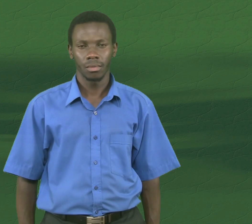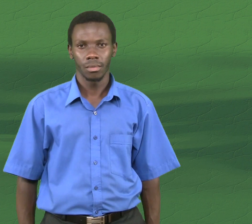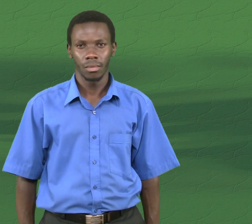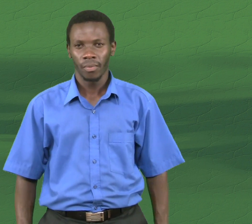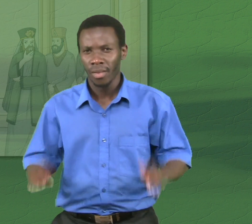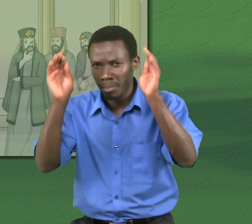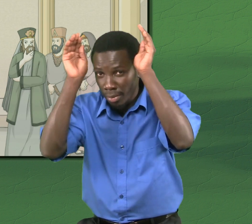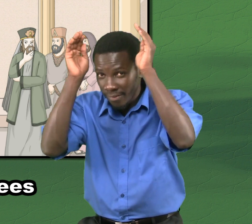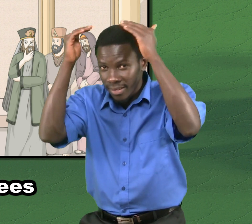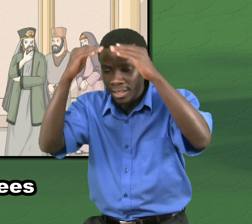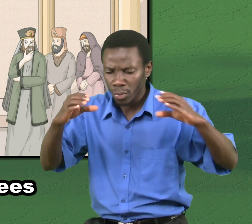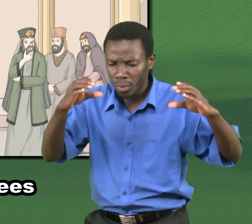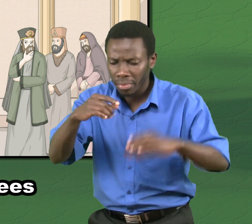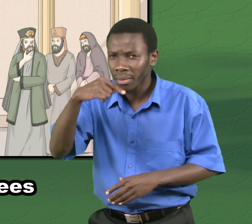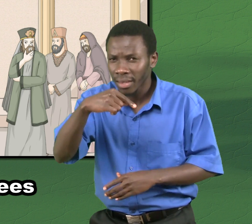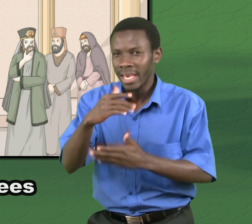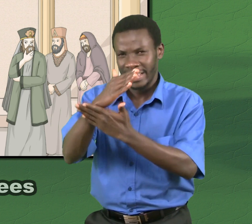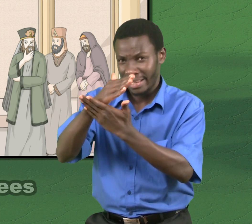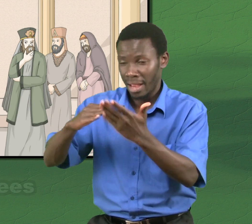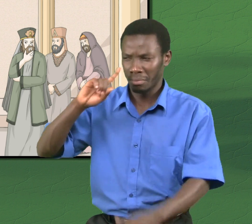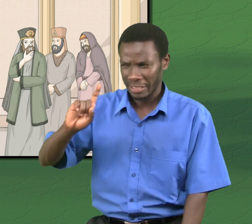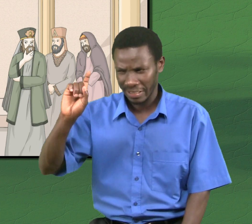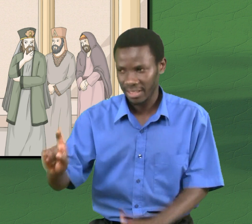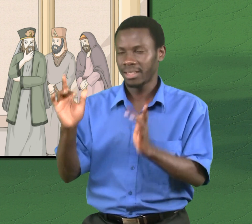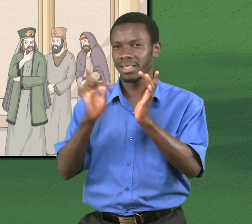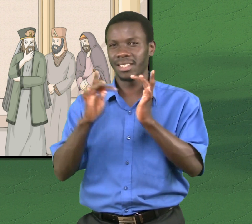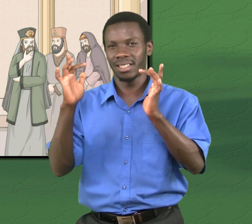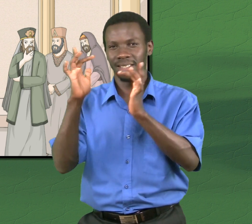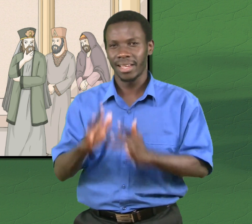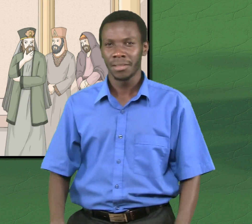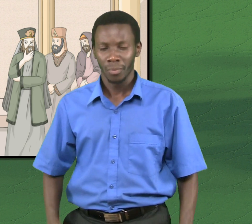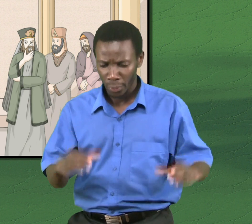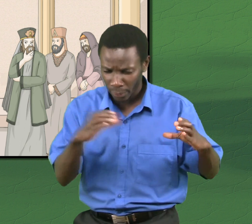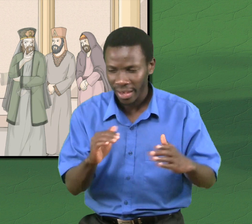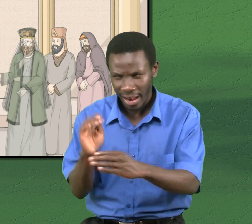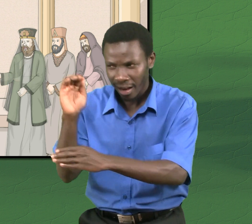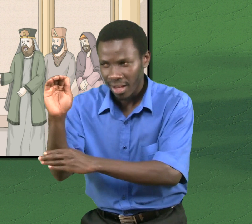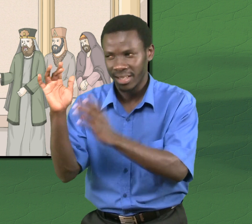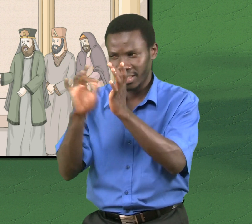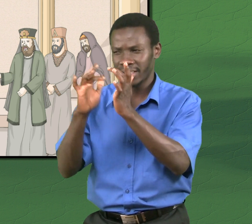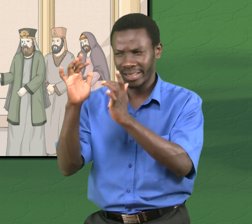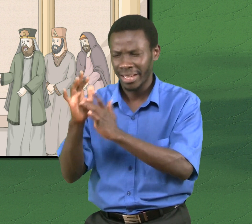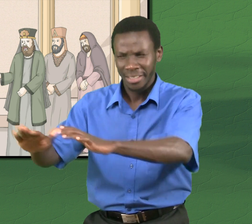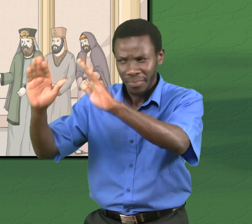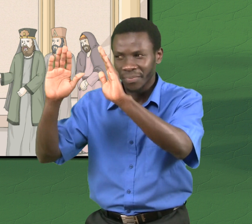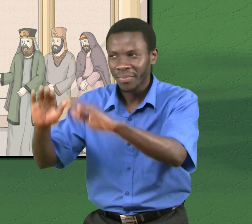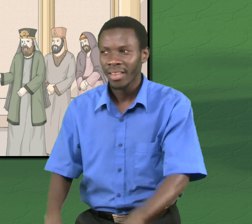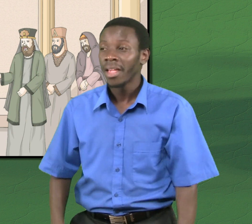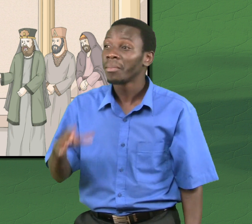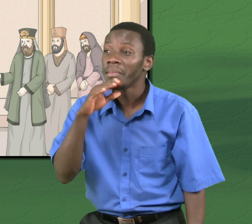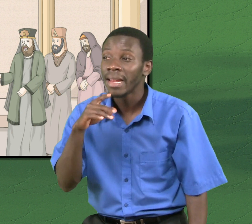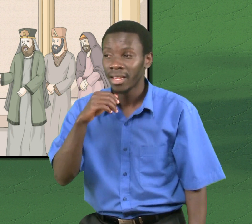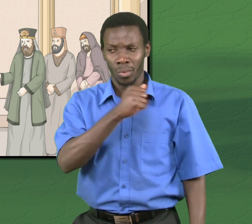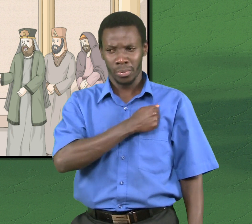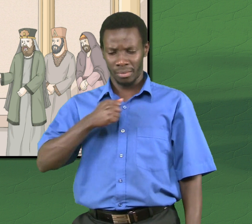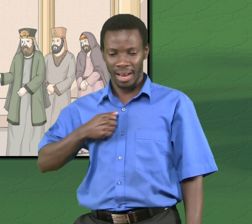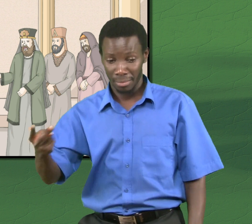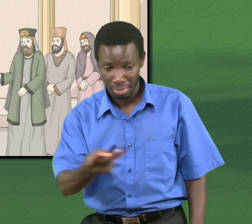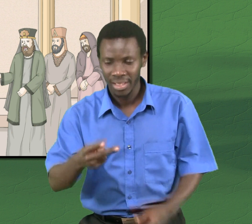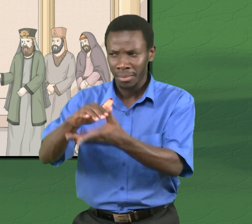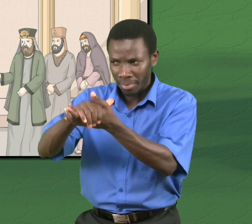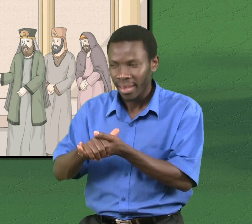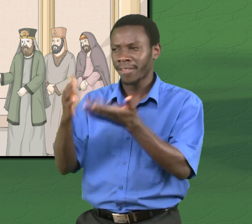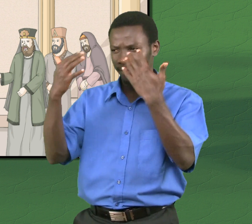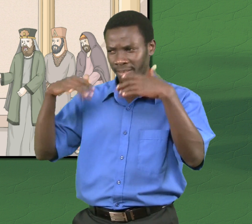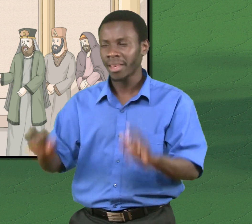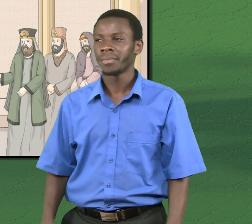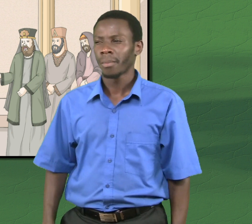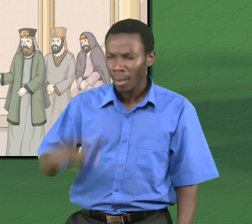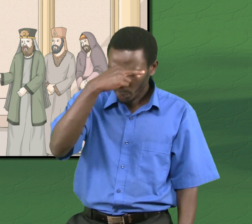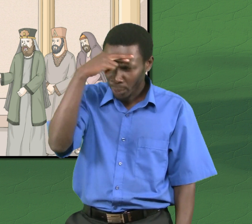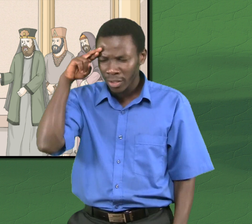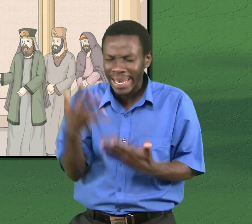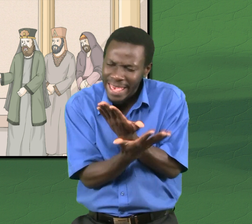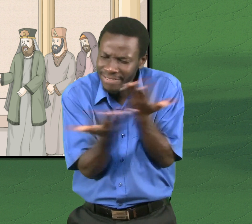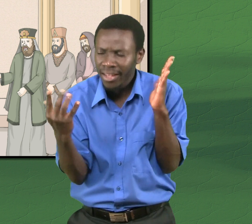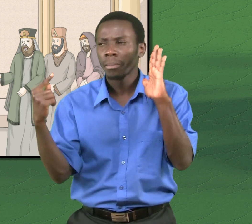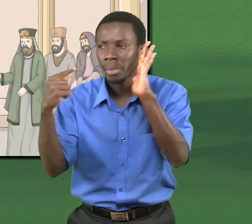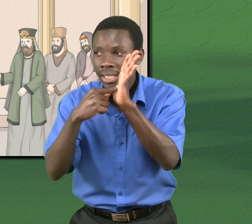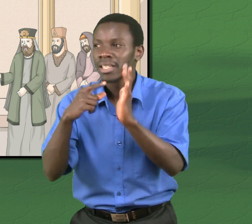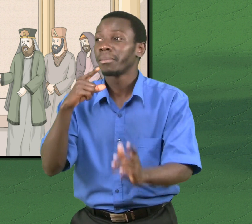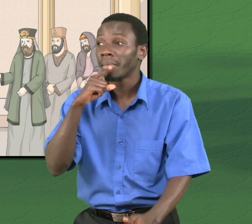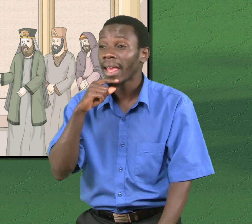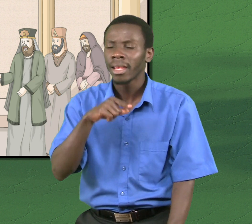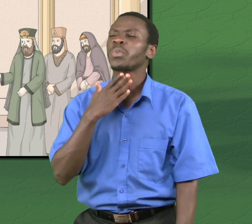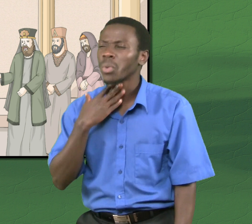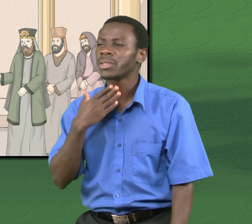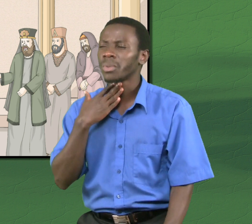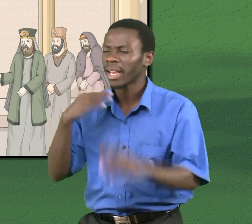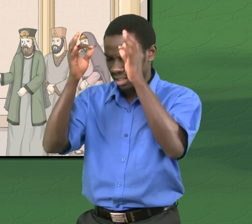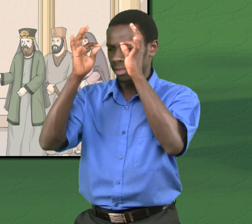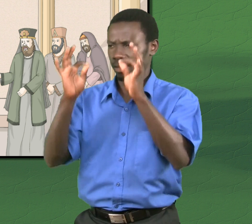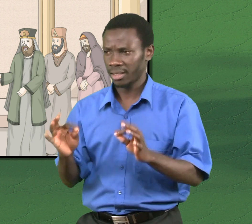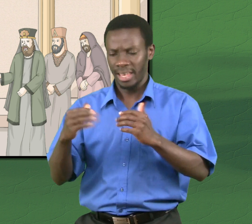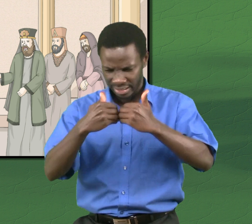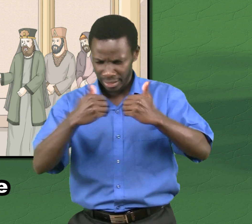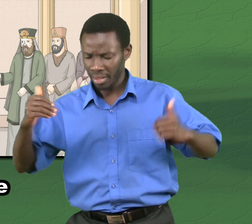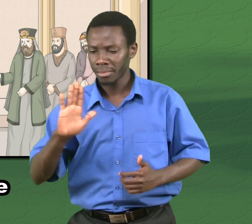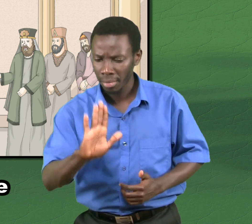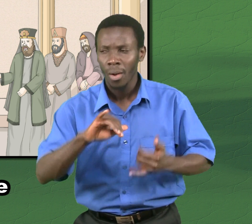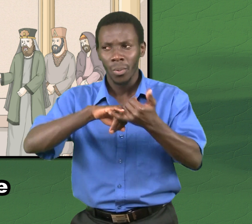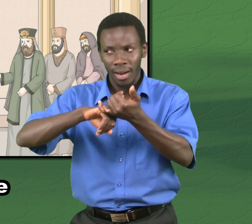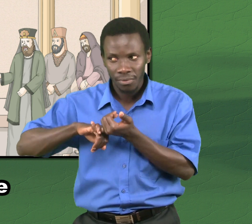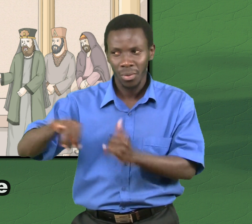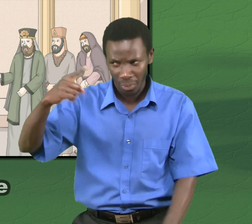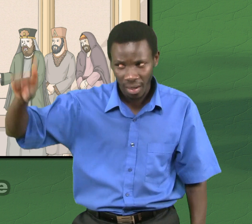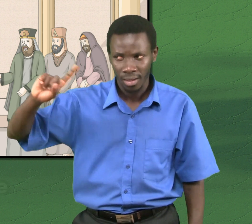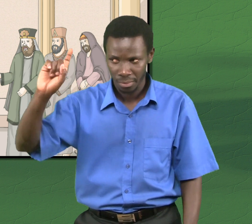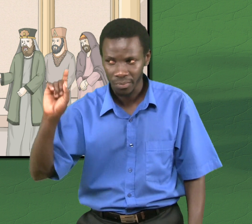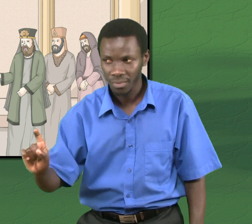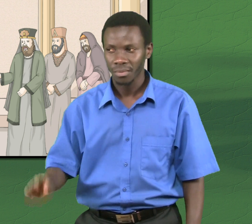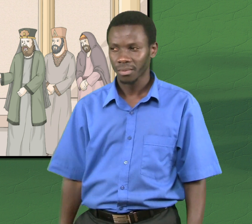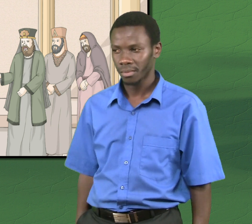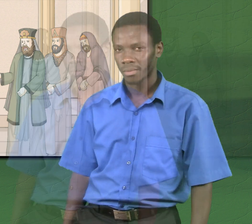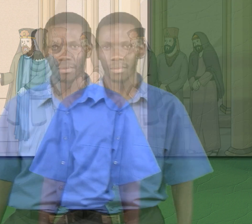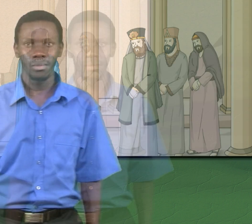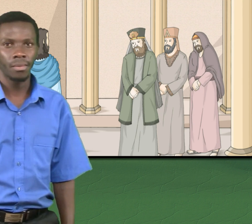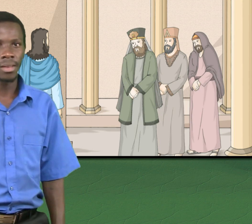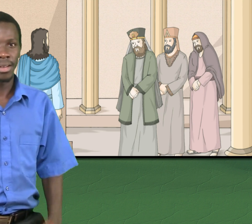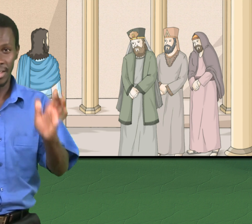Then some Pharisees came and tested Him by asking, “Is it lawful for a man to divorce his wife for any reason?”